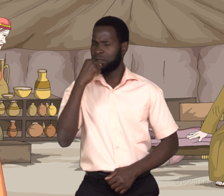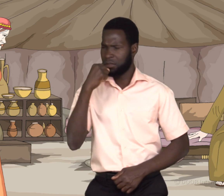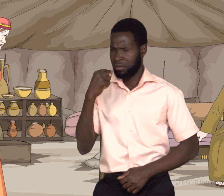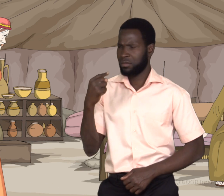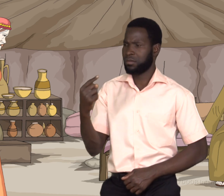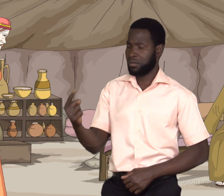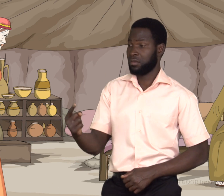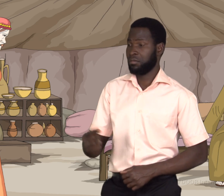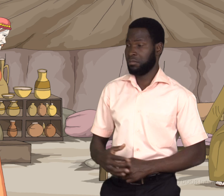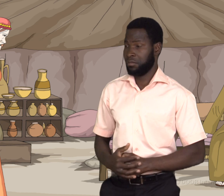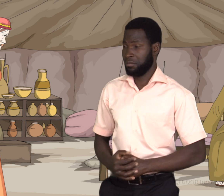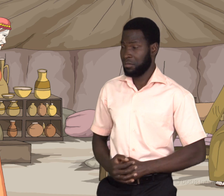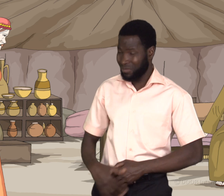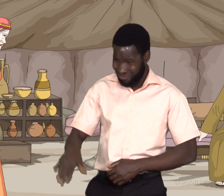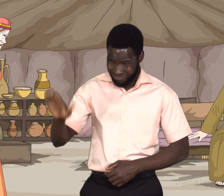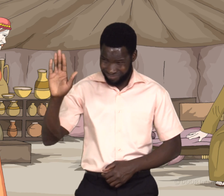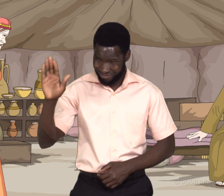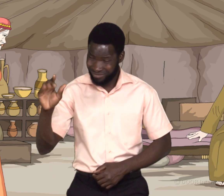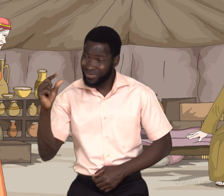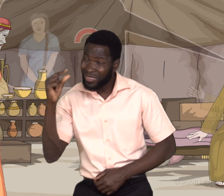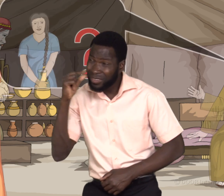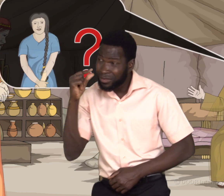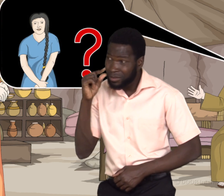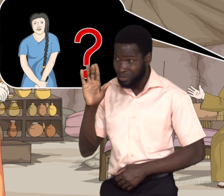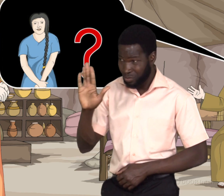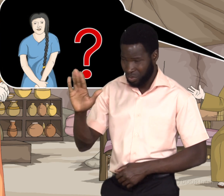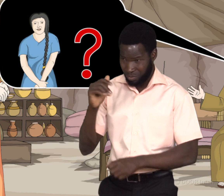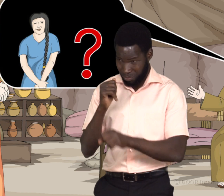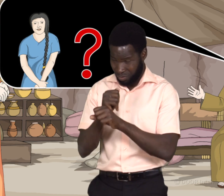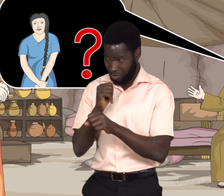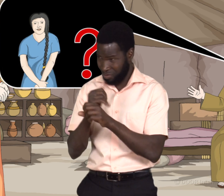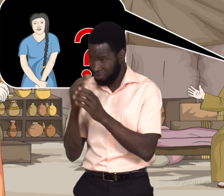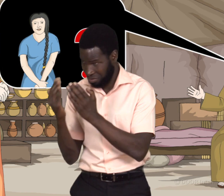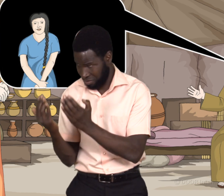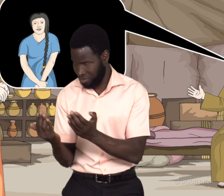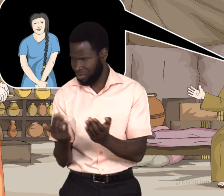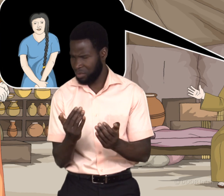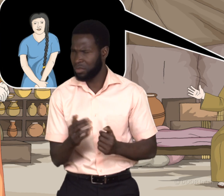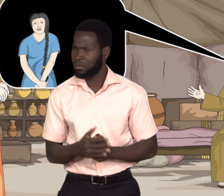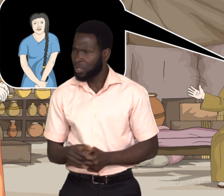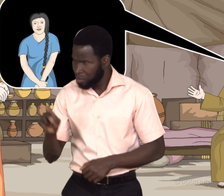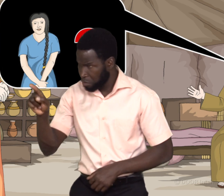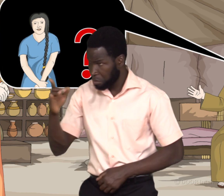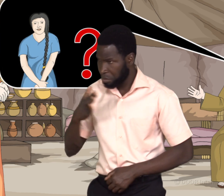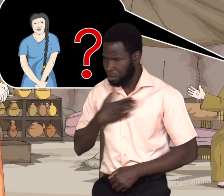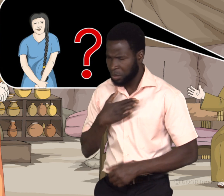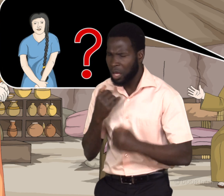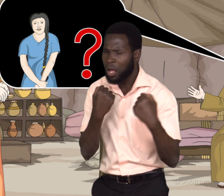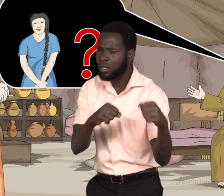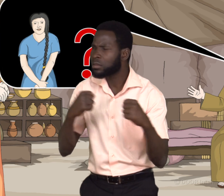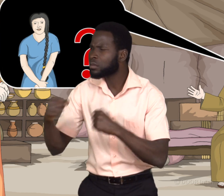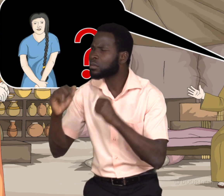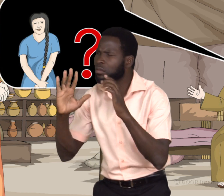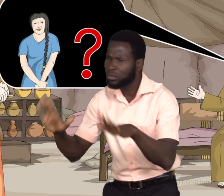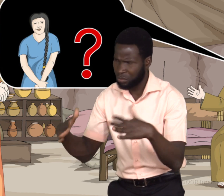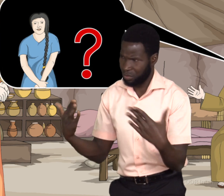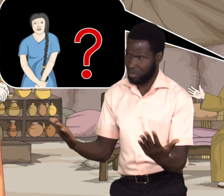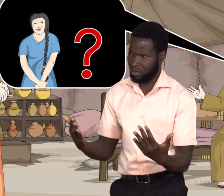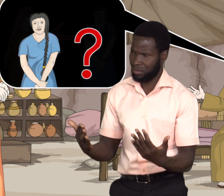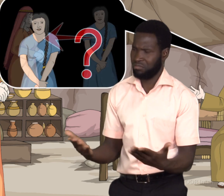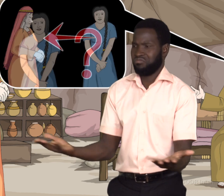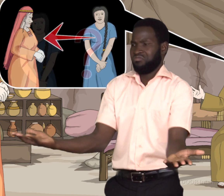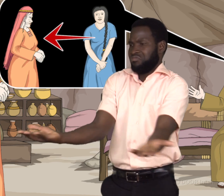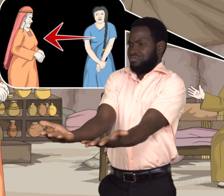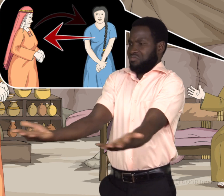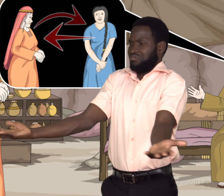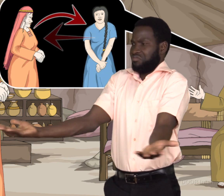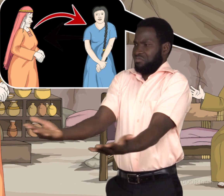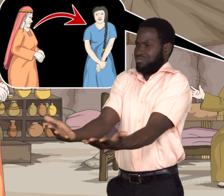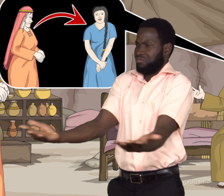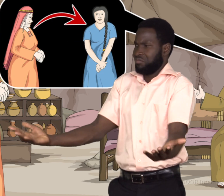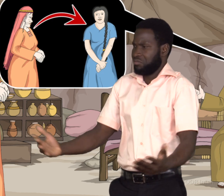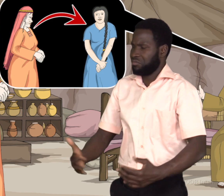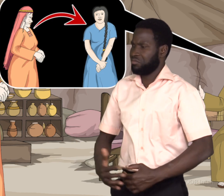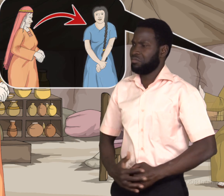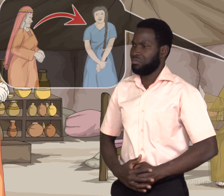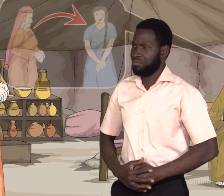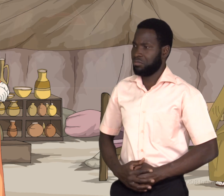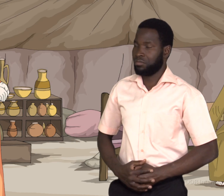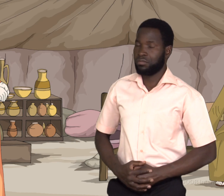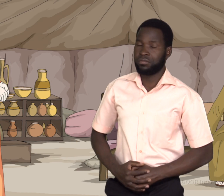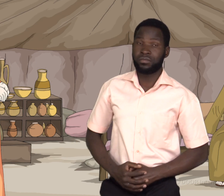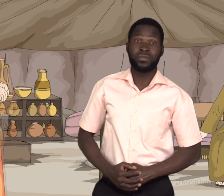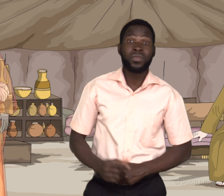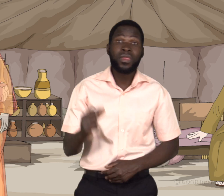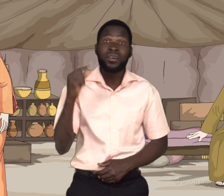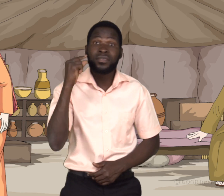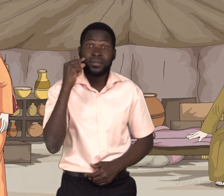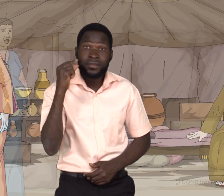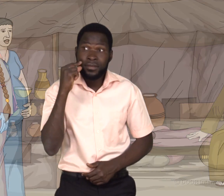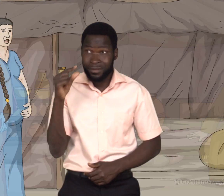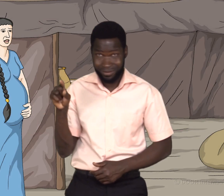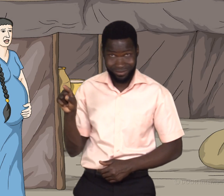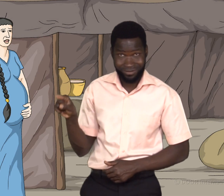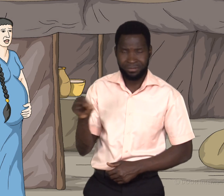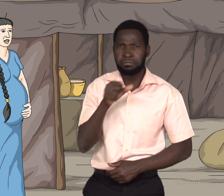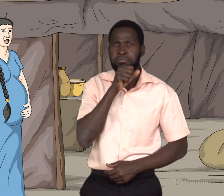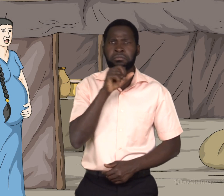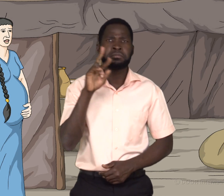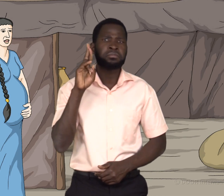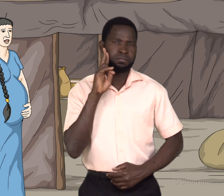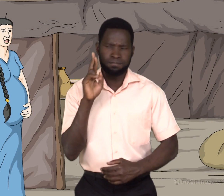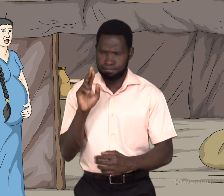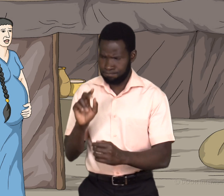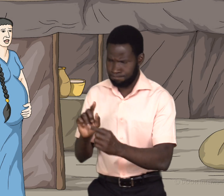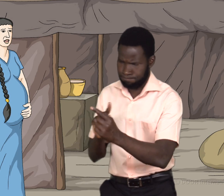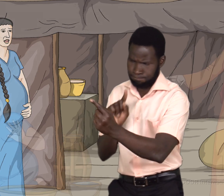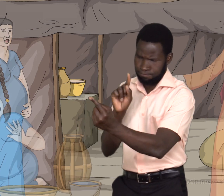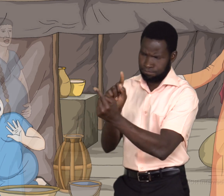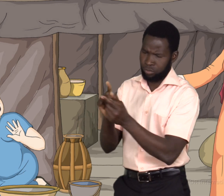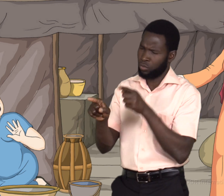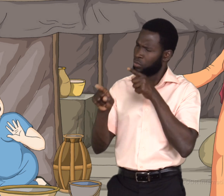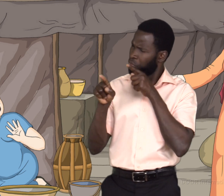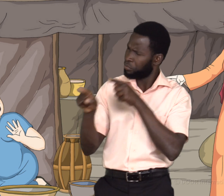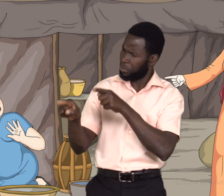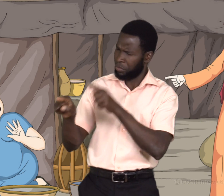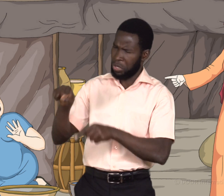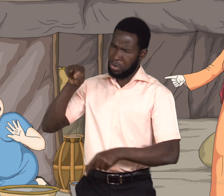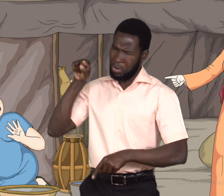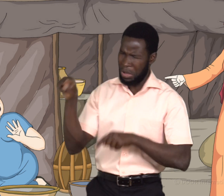“Here,” said Abram, “your servant is in your hands. Do whatever you want with her.”